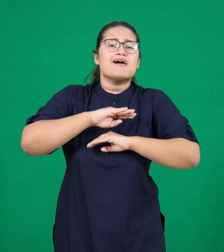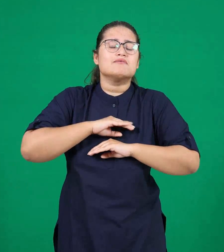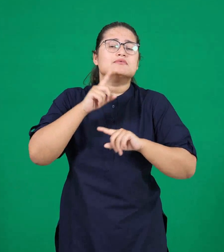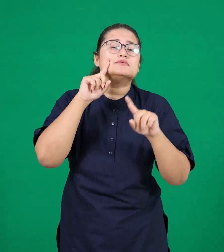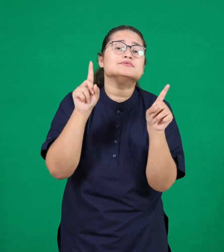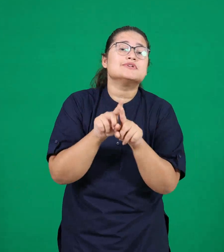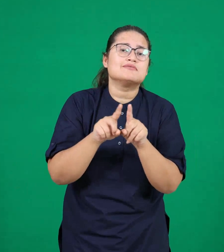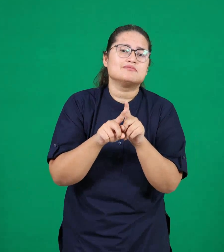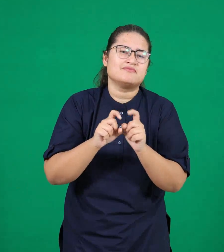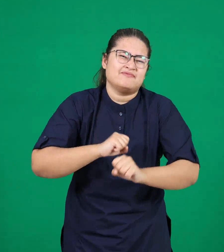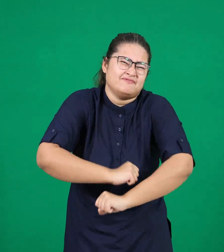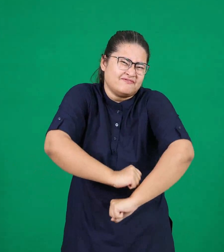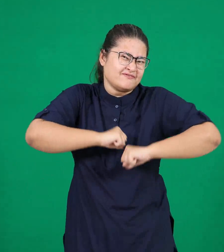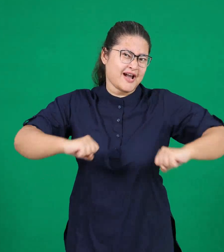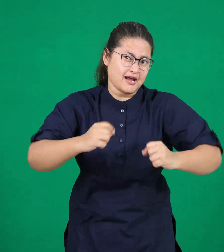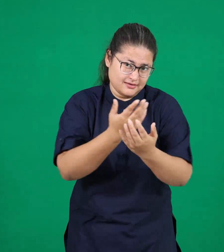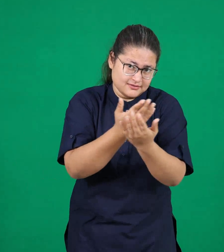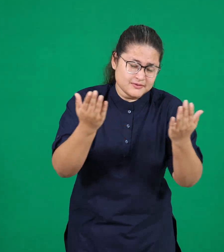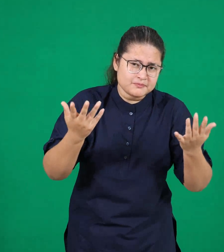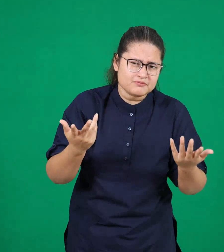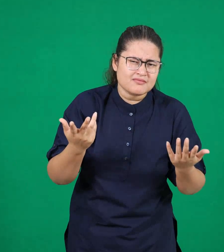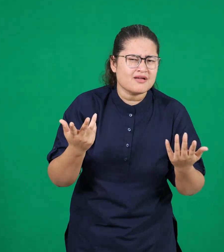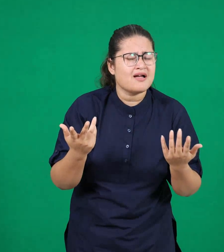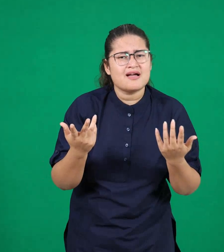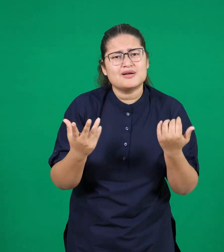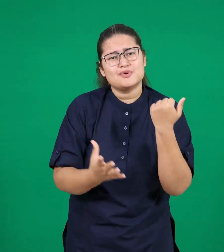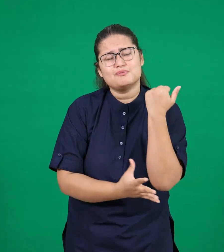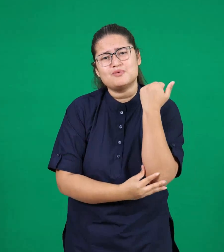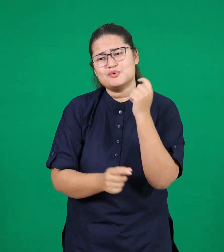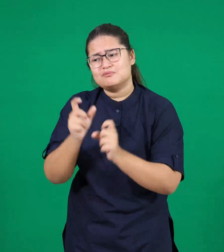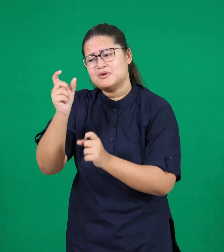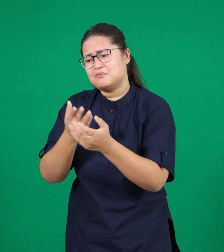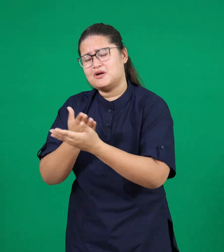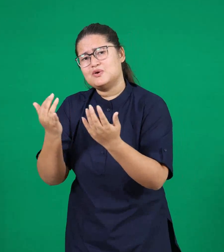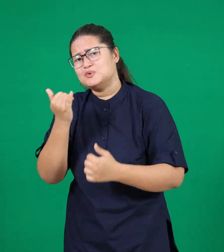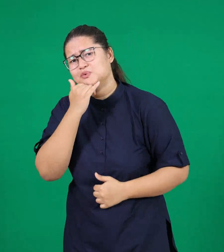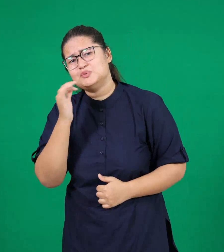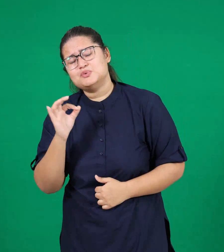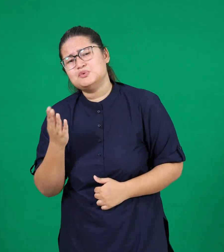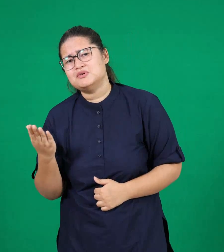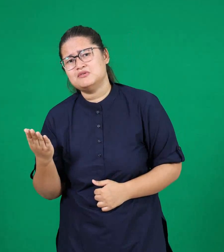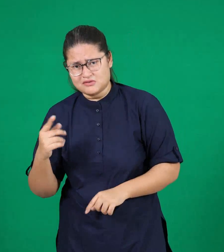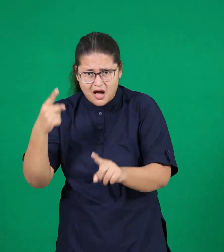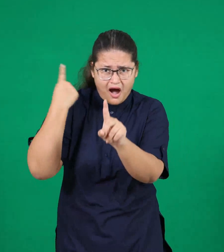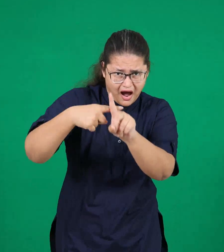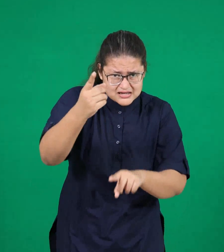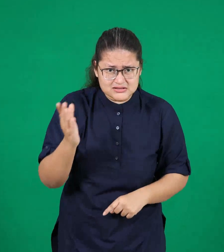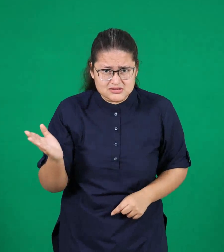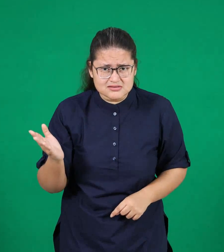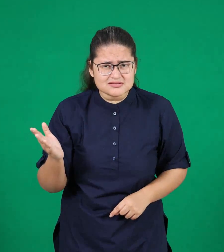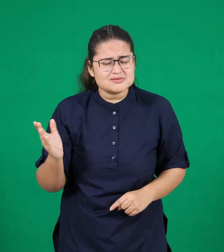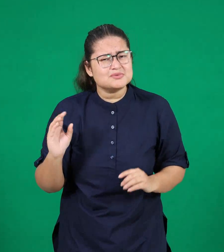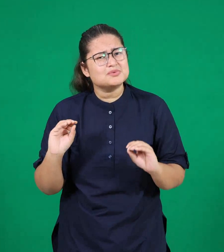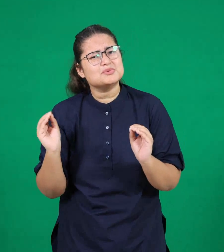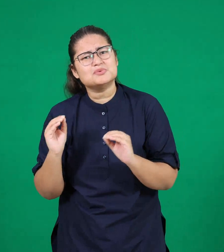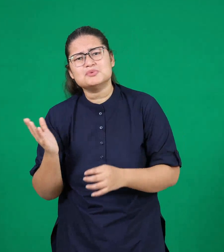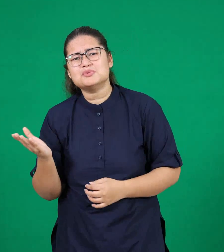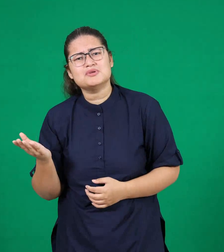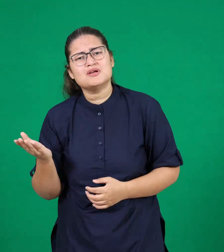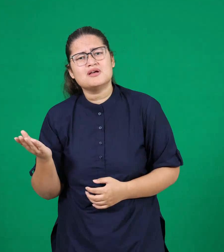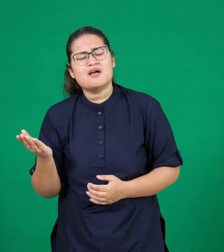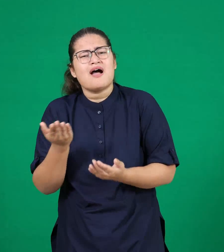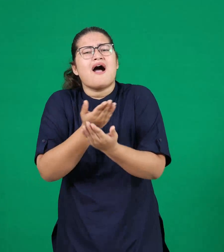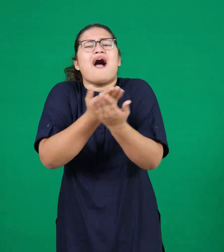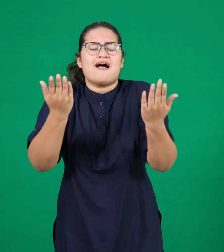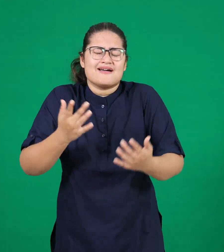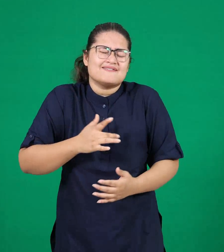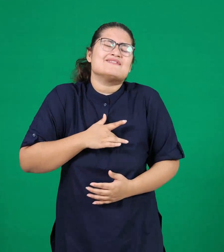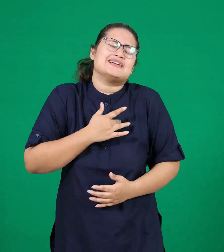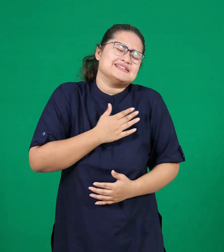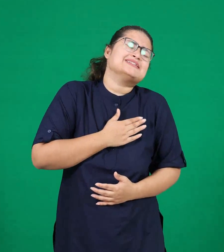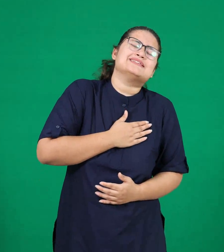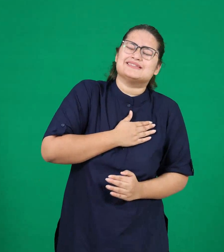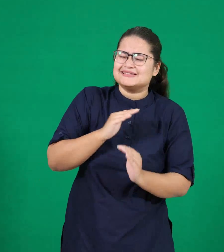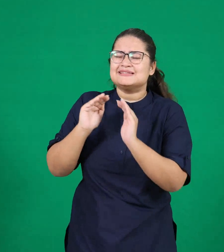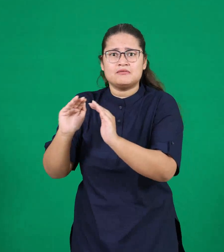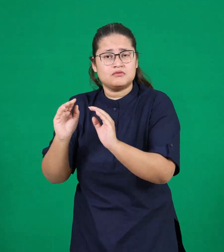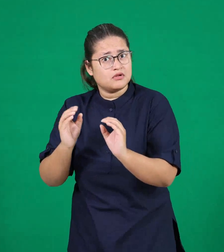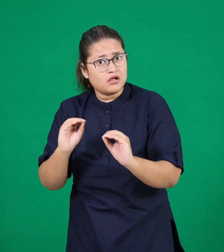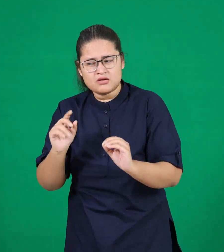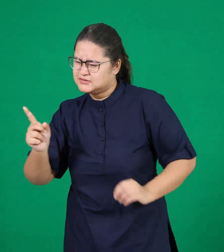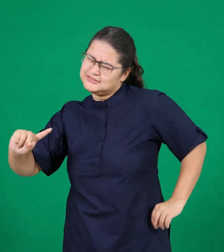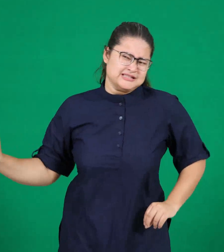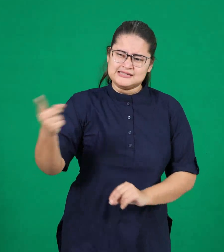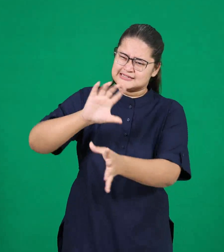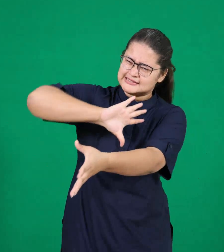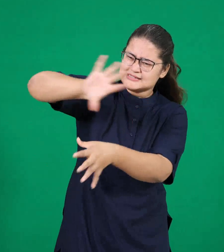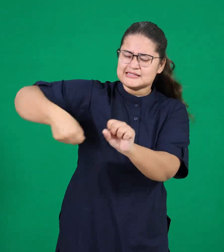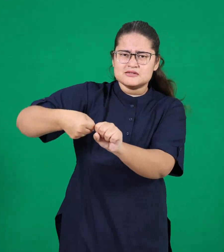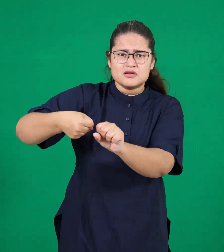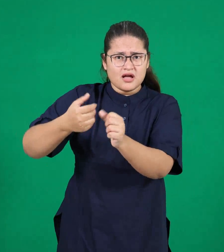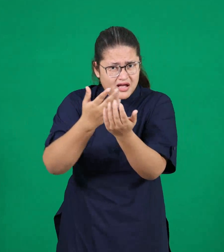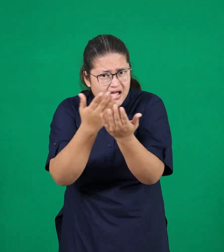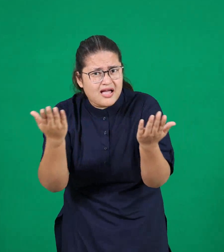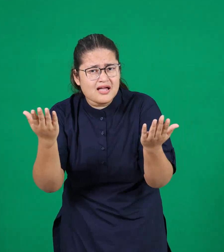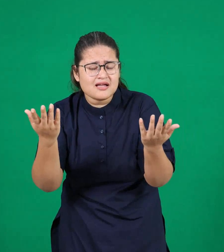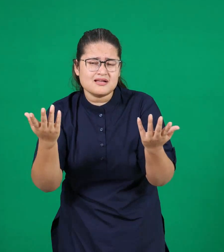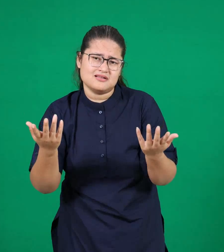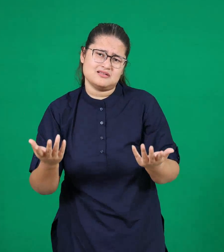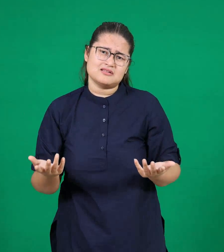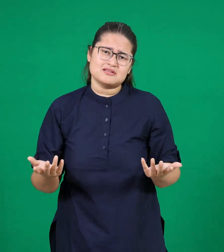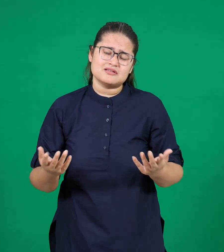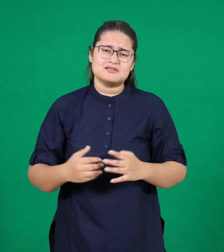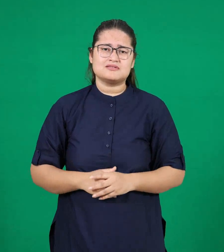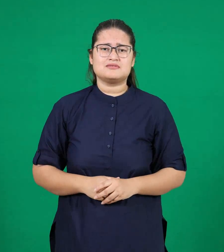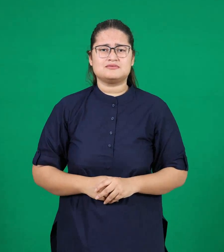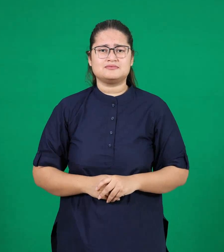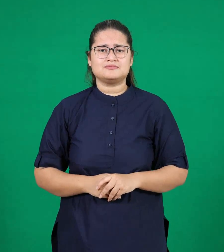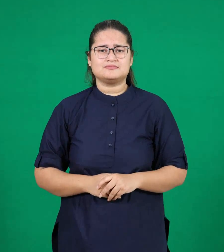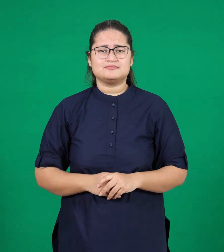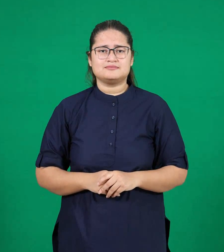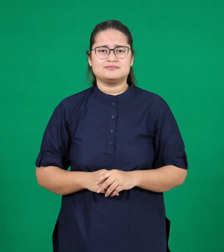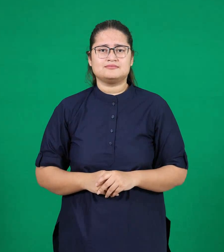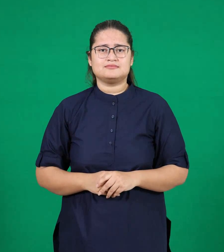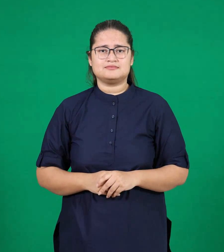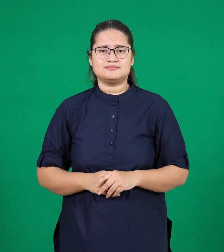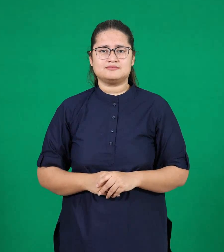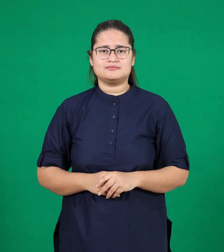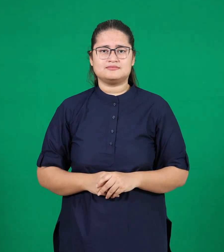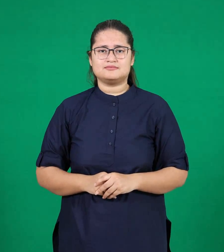You have condemned and murdered the righteous, who did not resist you.